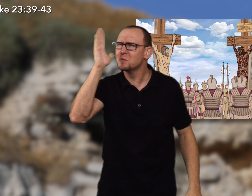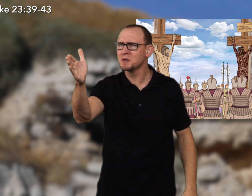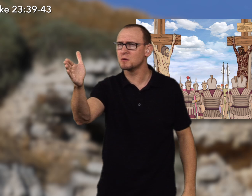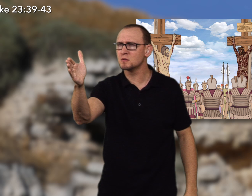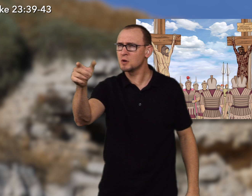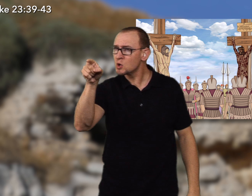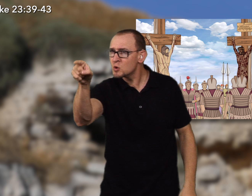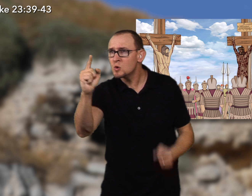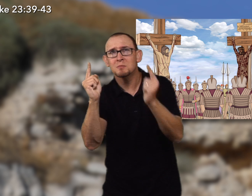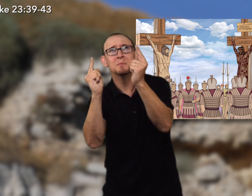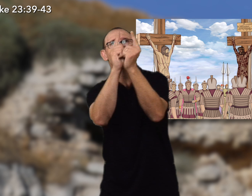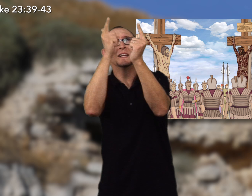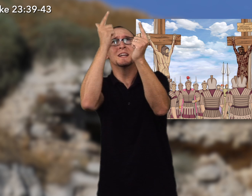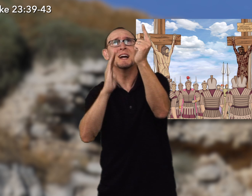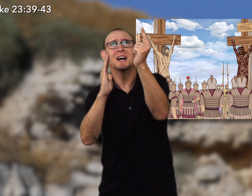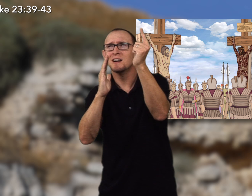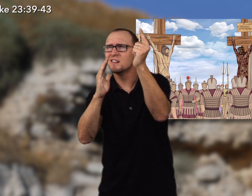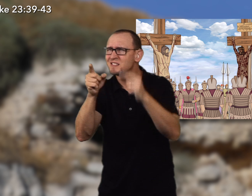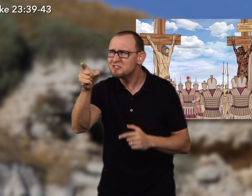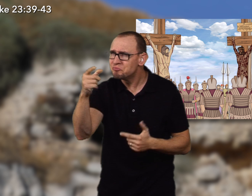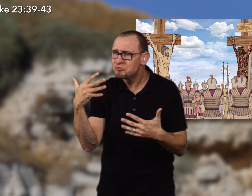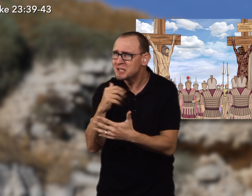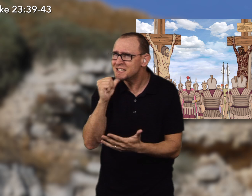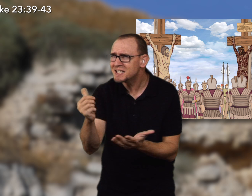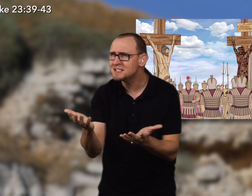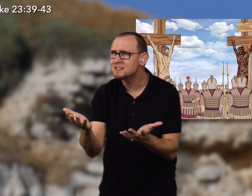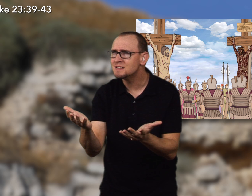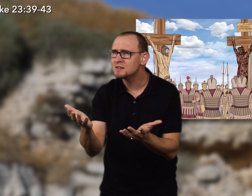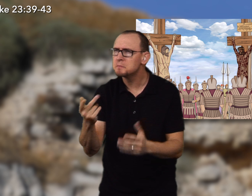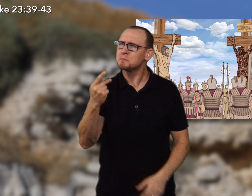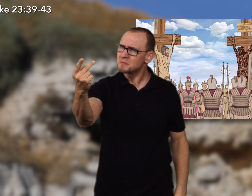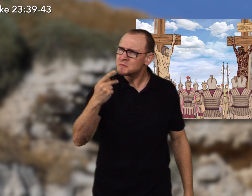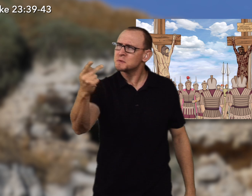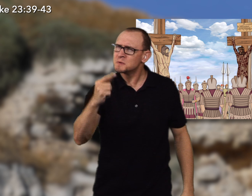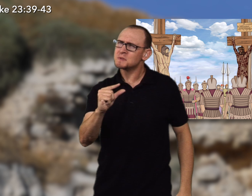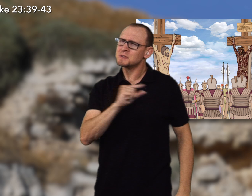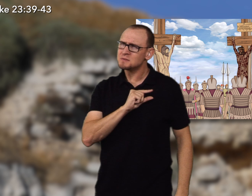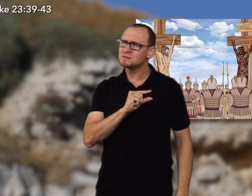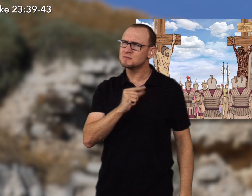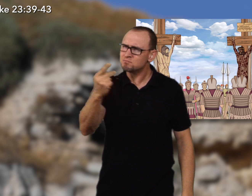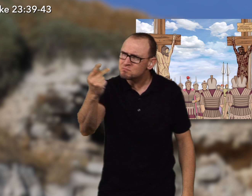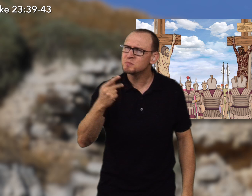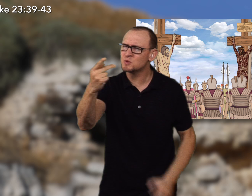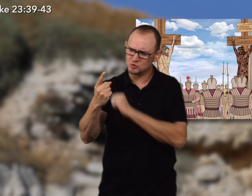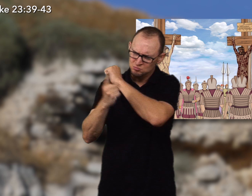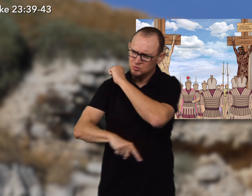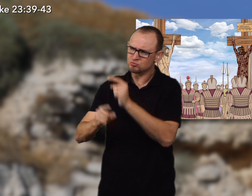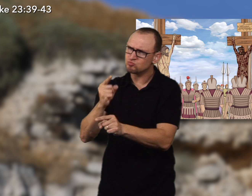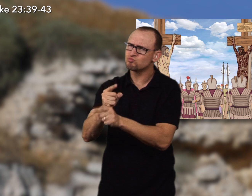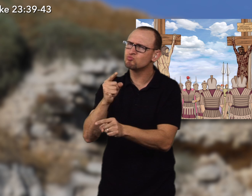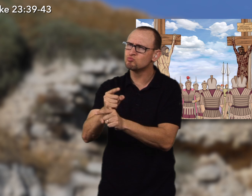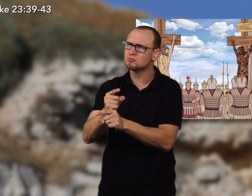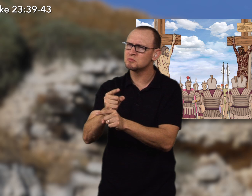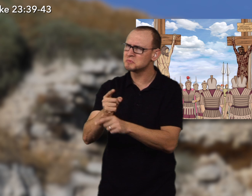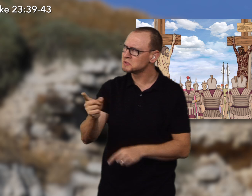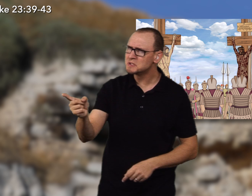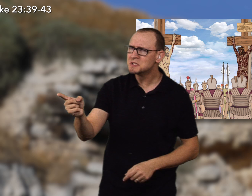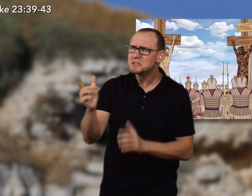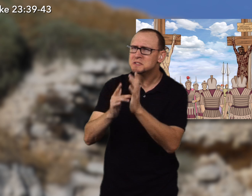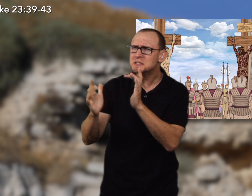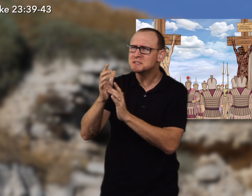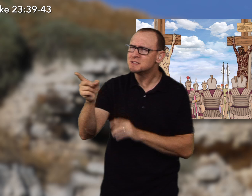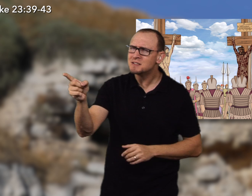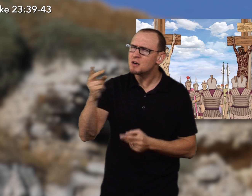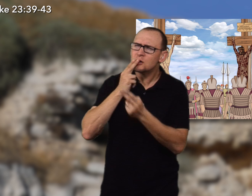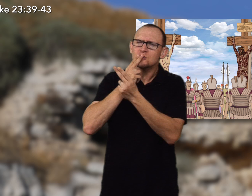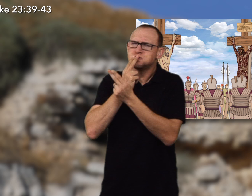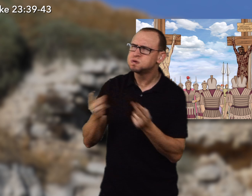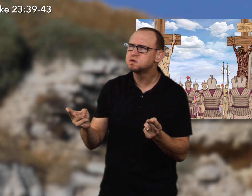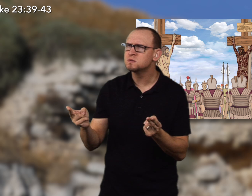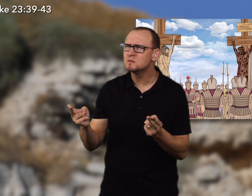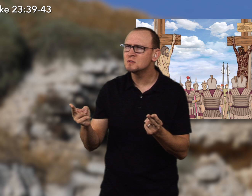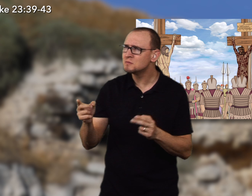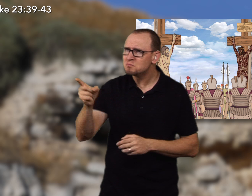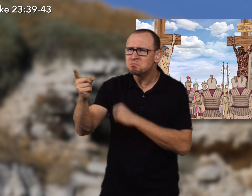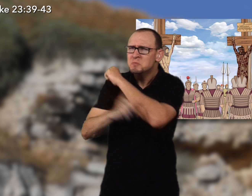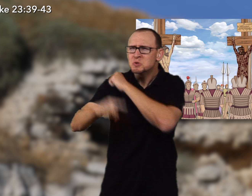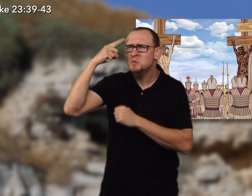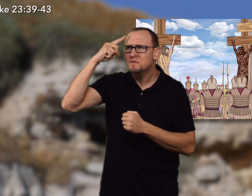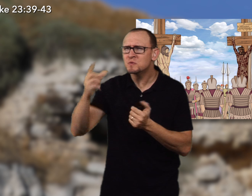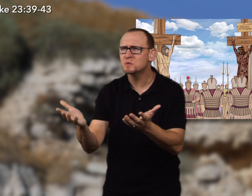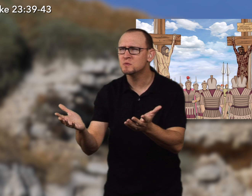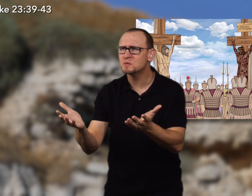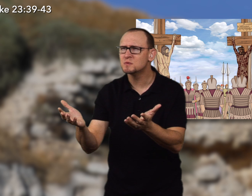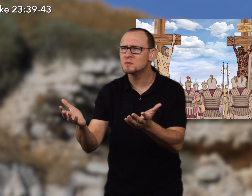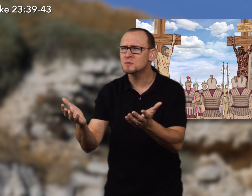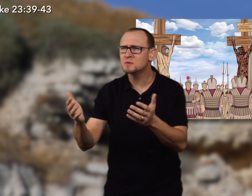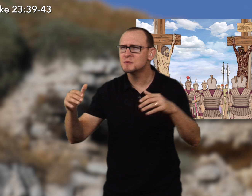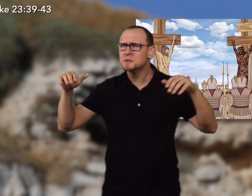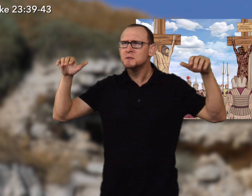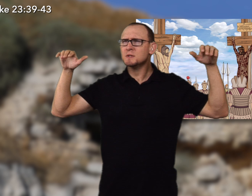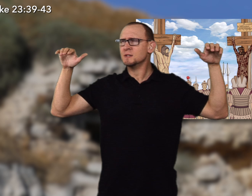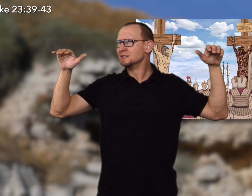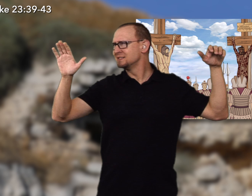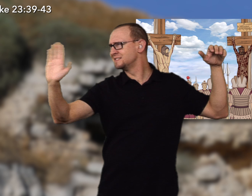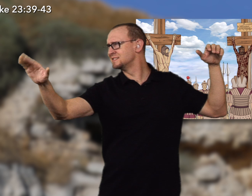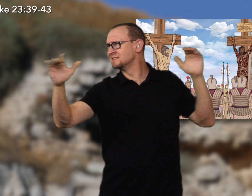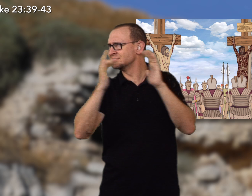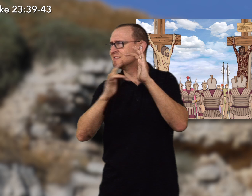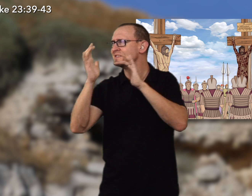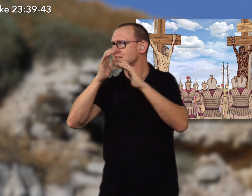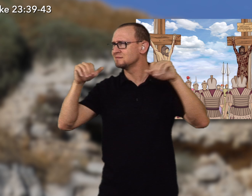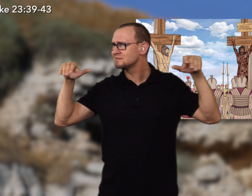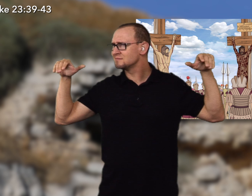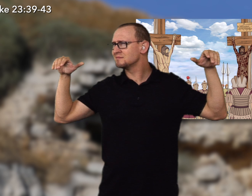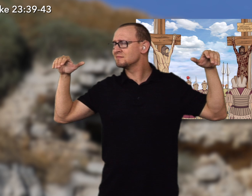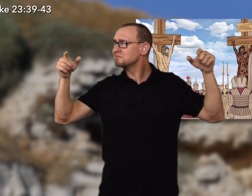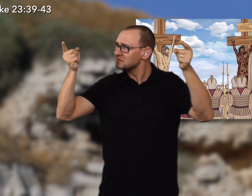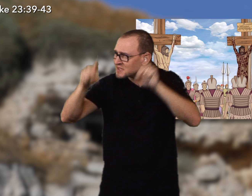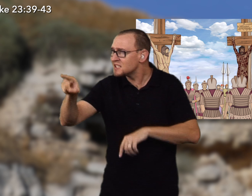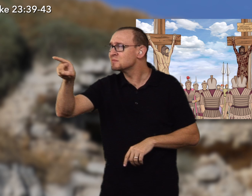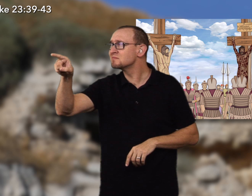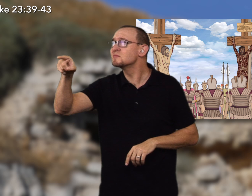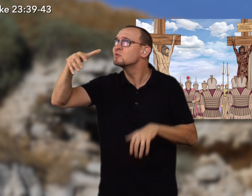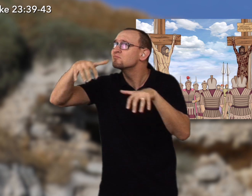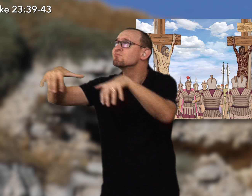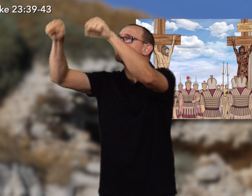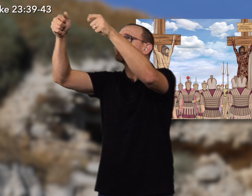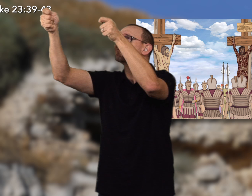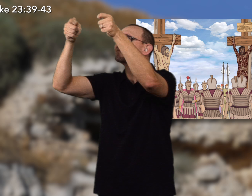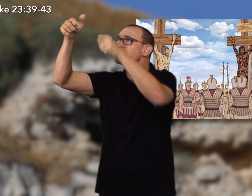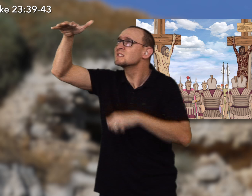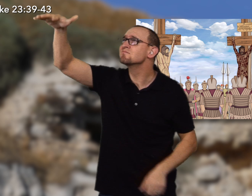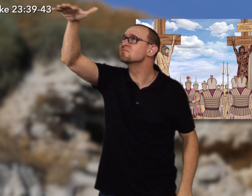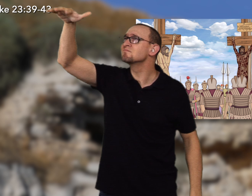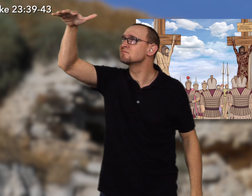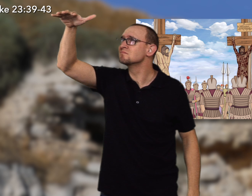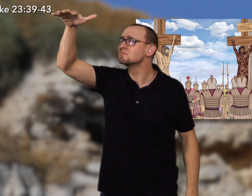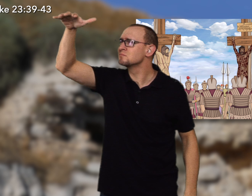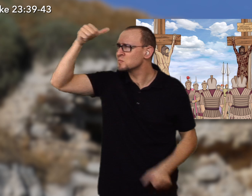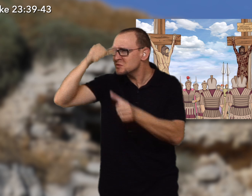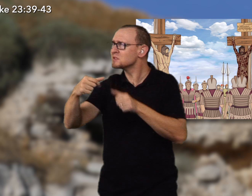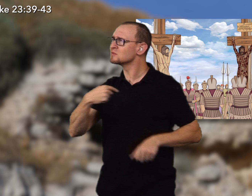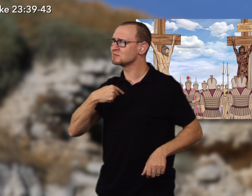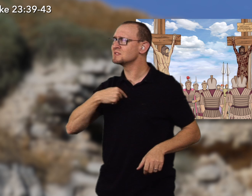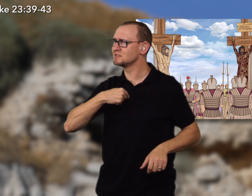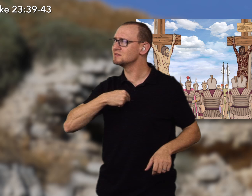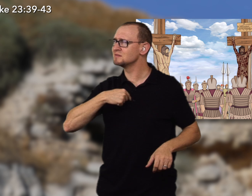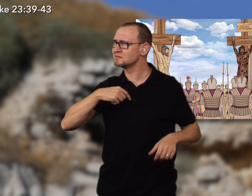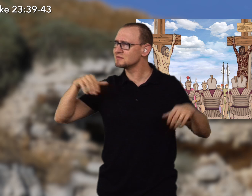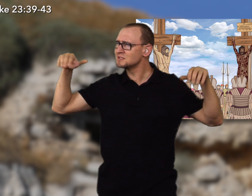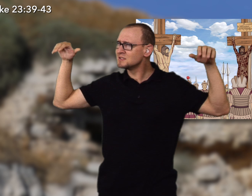We are punished justly, for we are receiving what our actions deserve. But this man has done nothing wrong.”